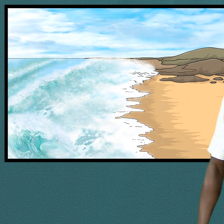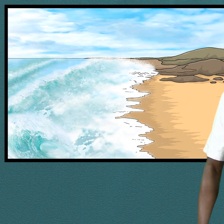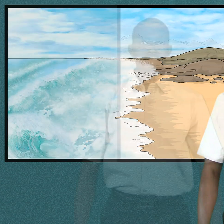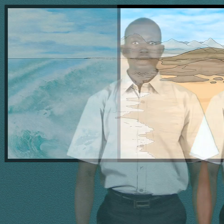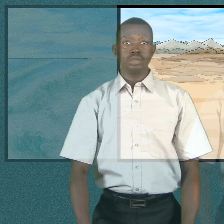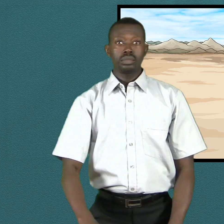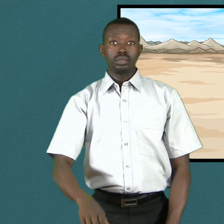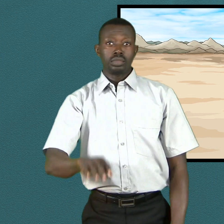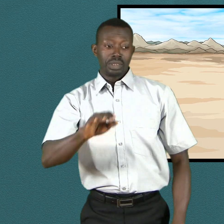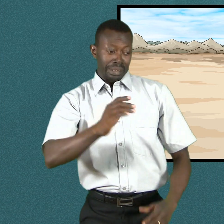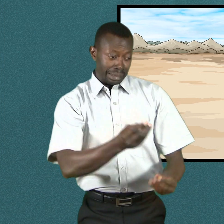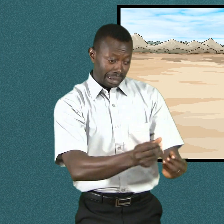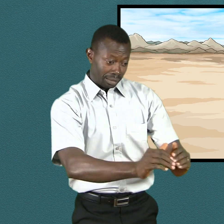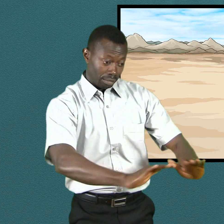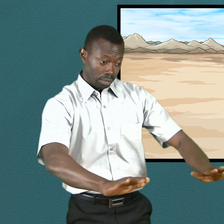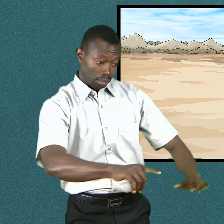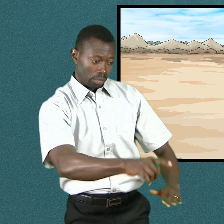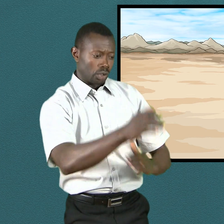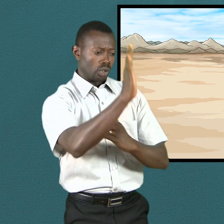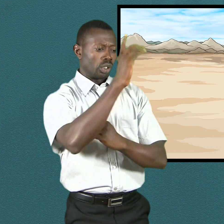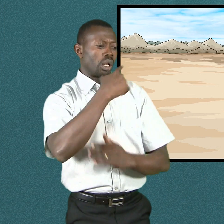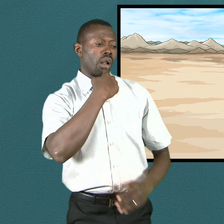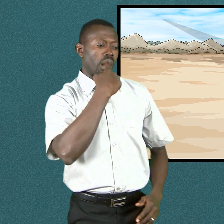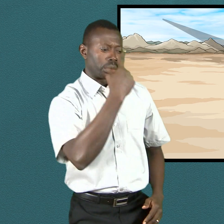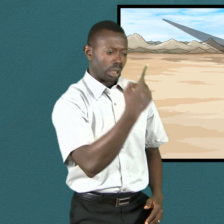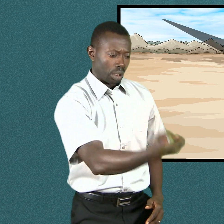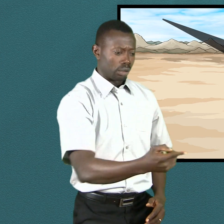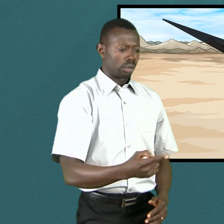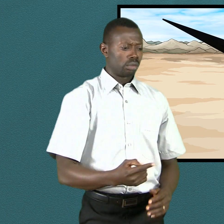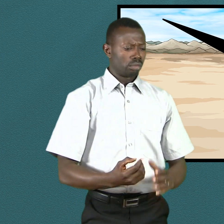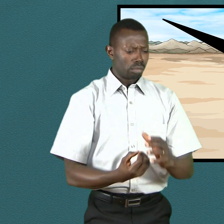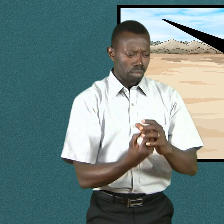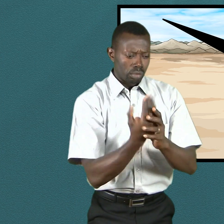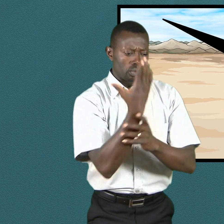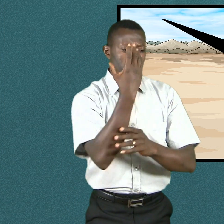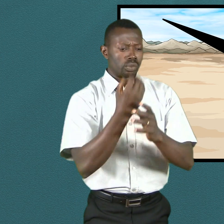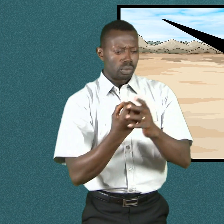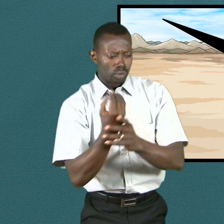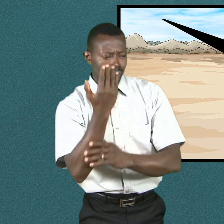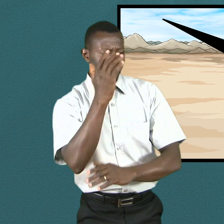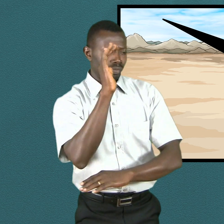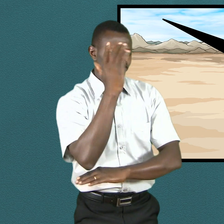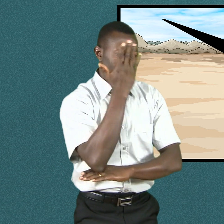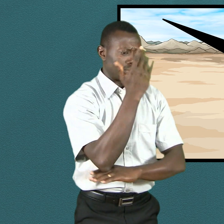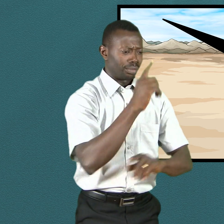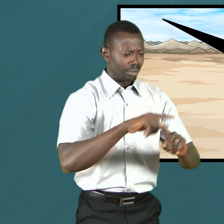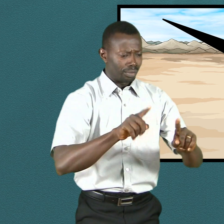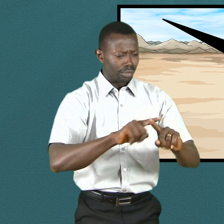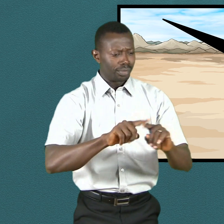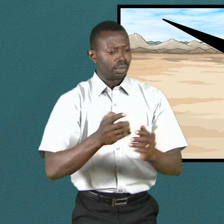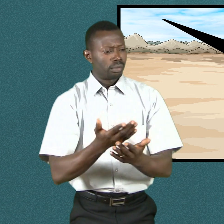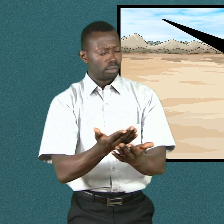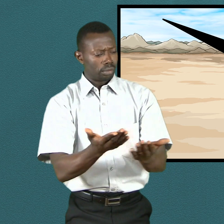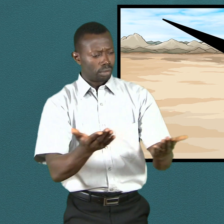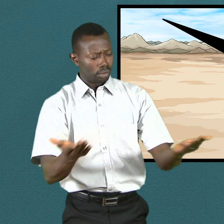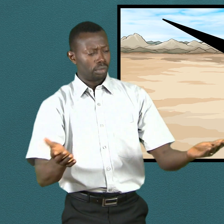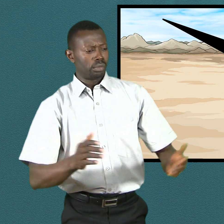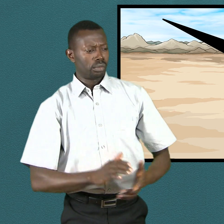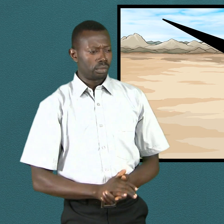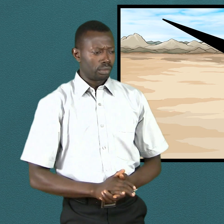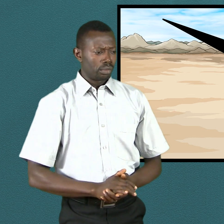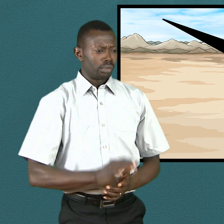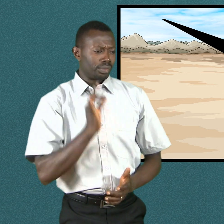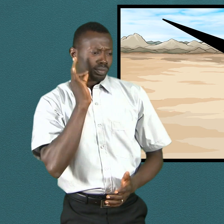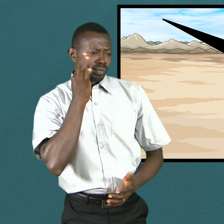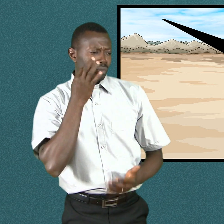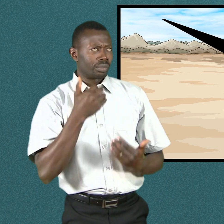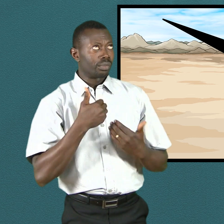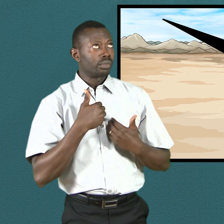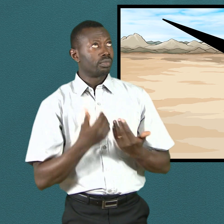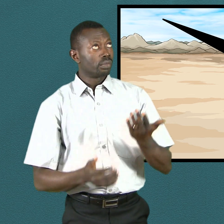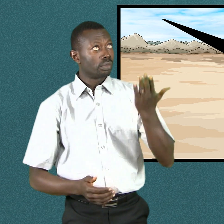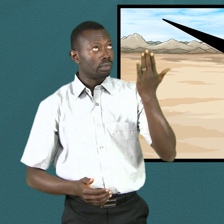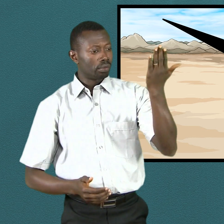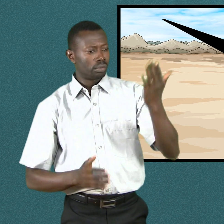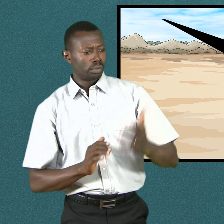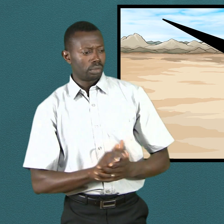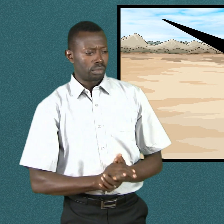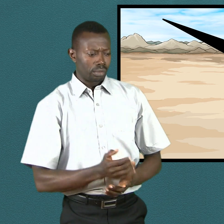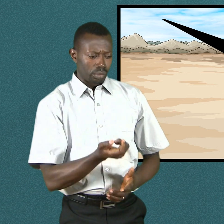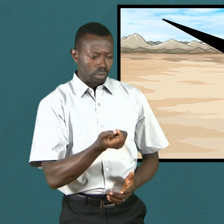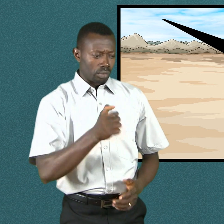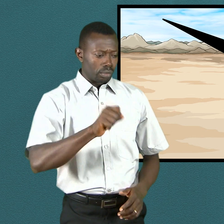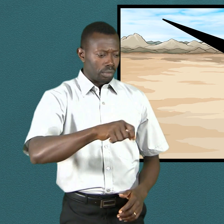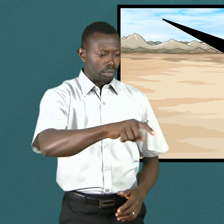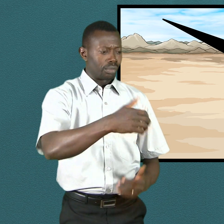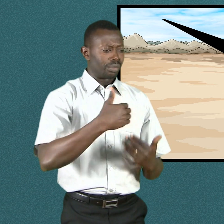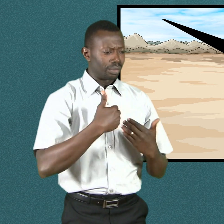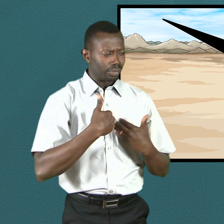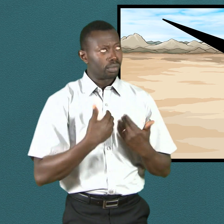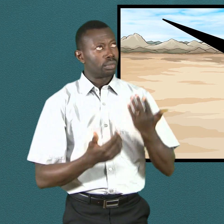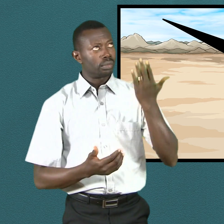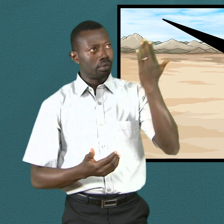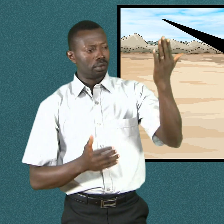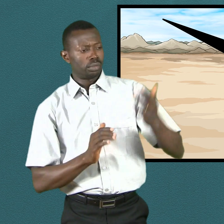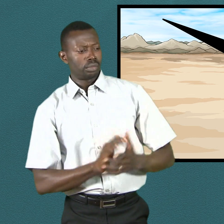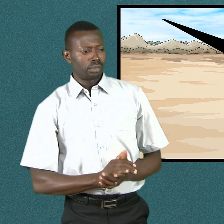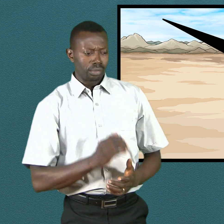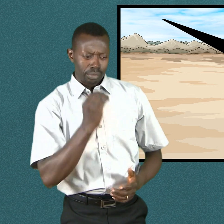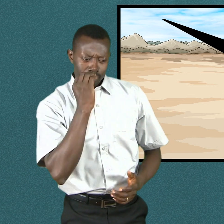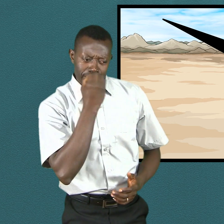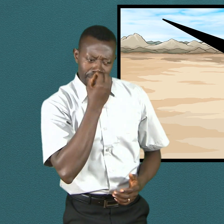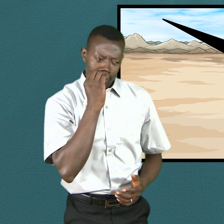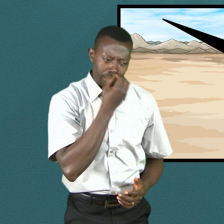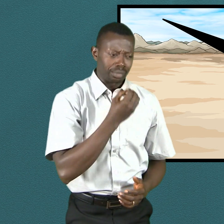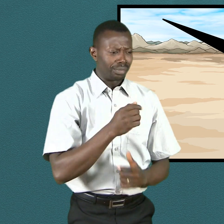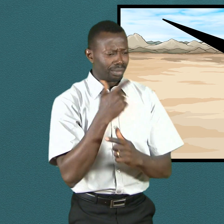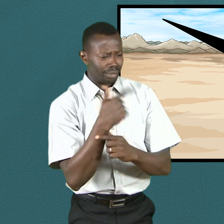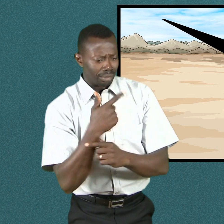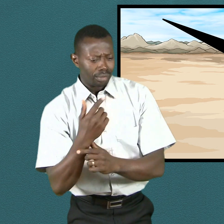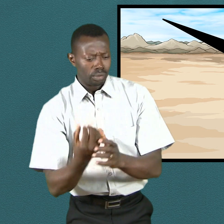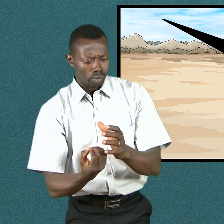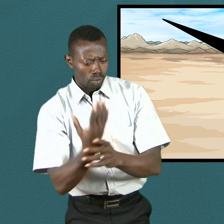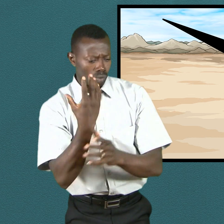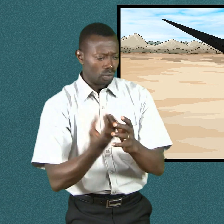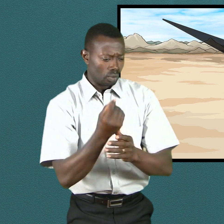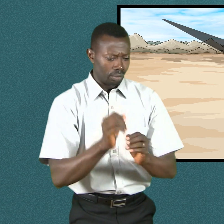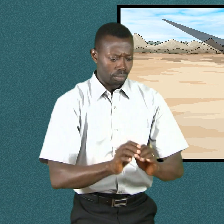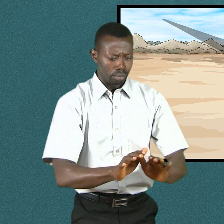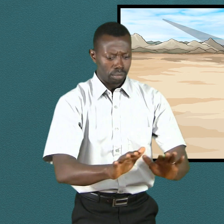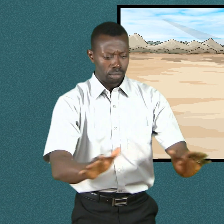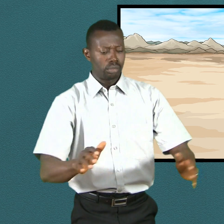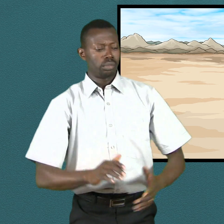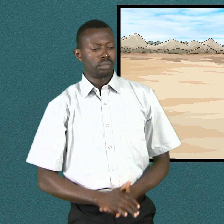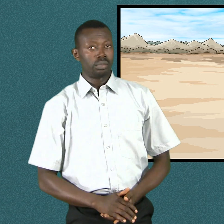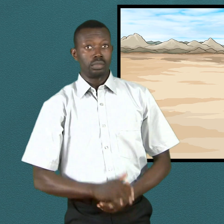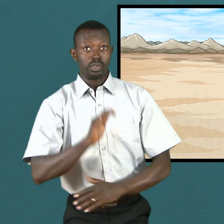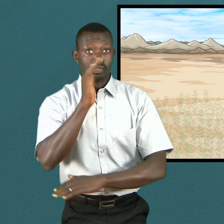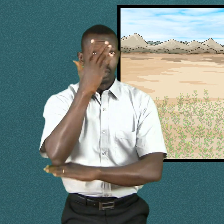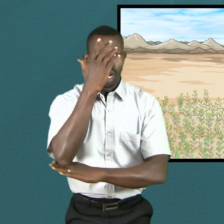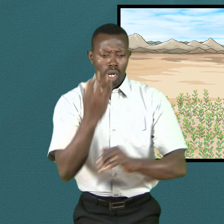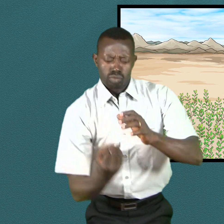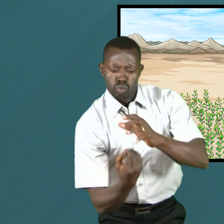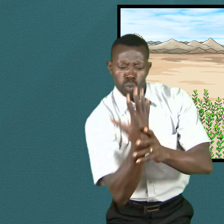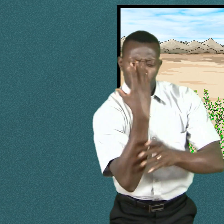Then God said, “Let the earth bring forth vegetation: seed-bearing plants and fruit trees, each bearing fruit with seed according to its kind.” And it was so.